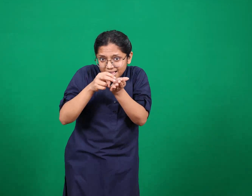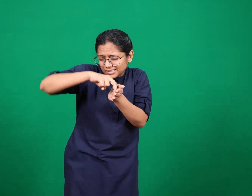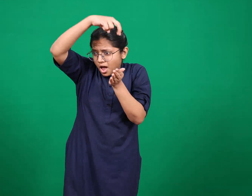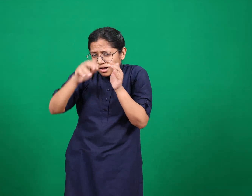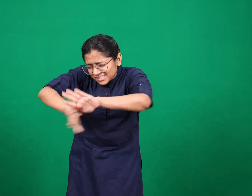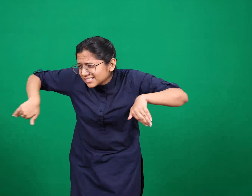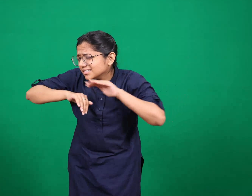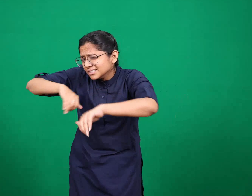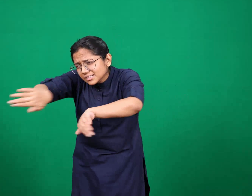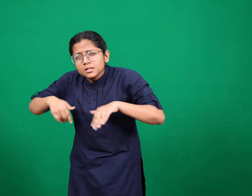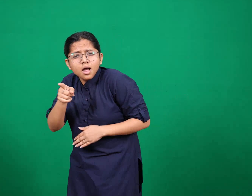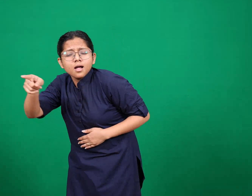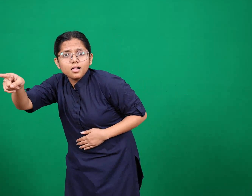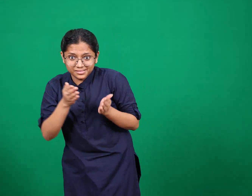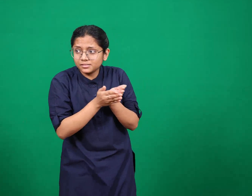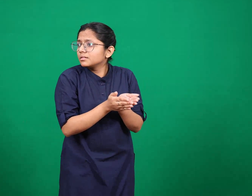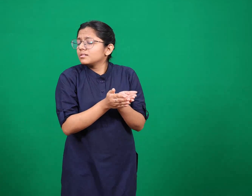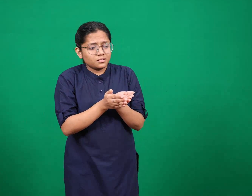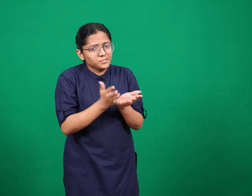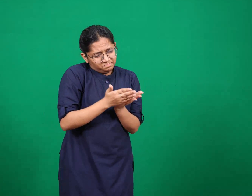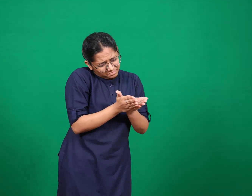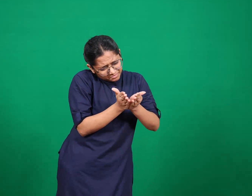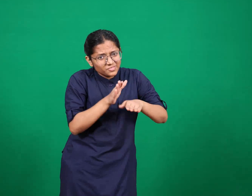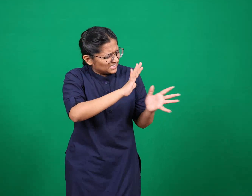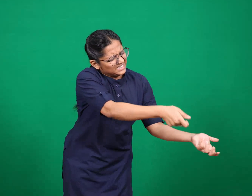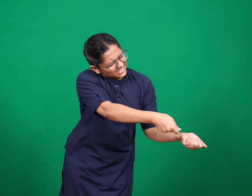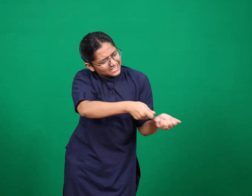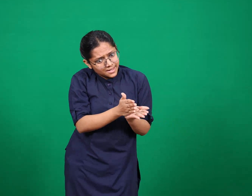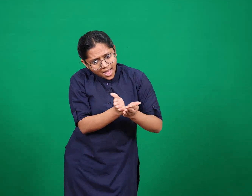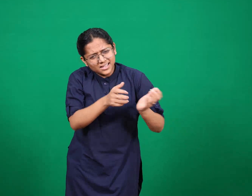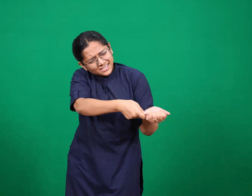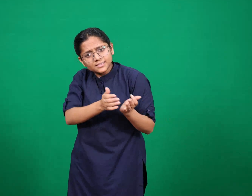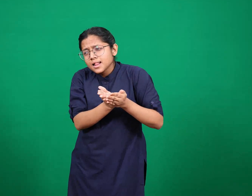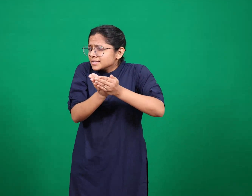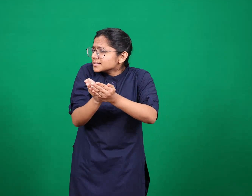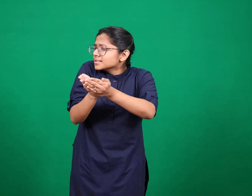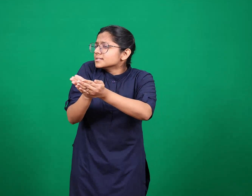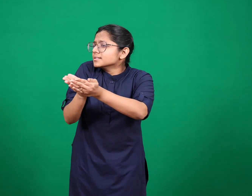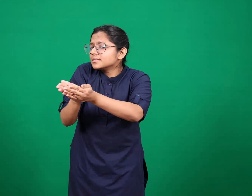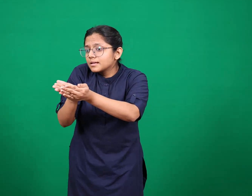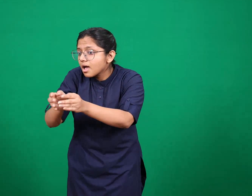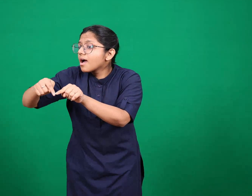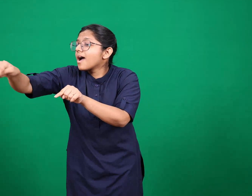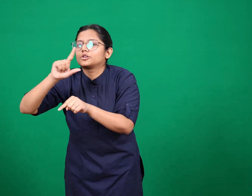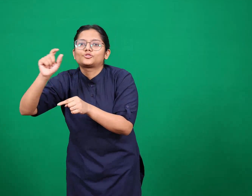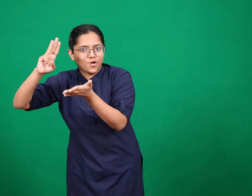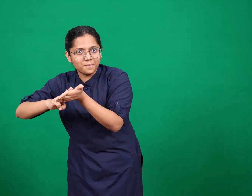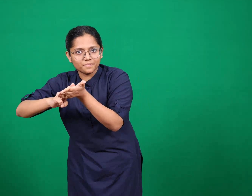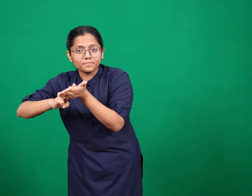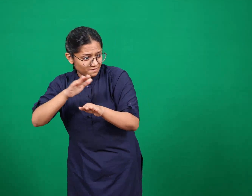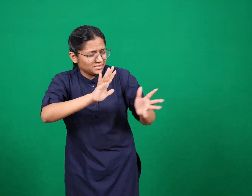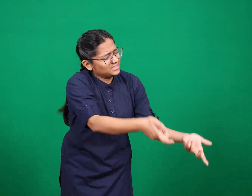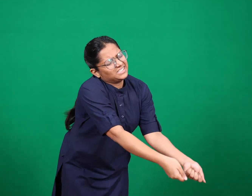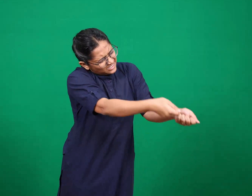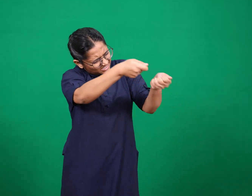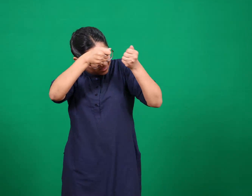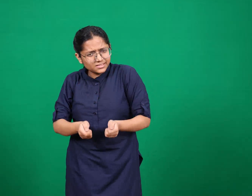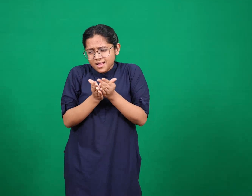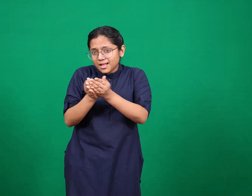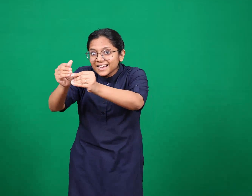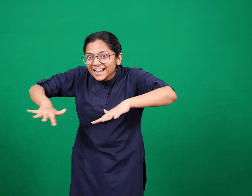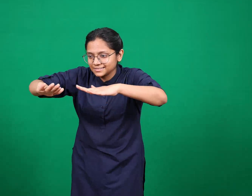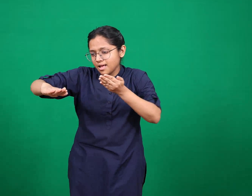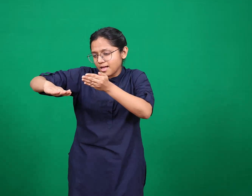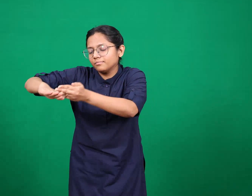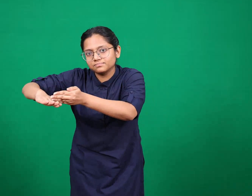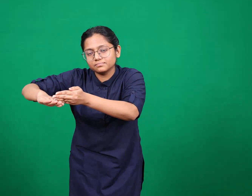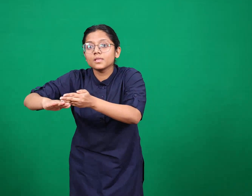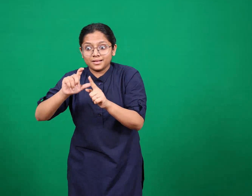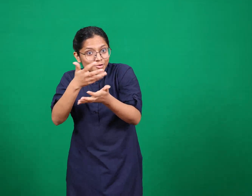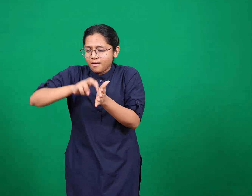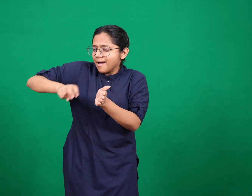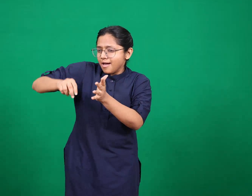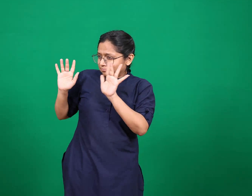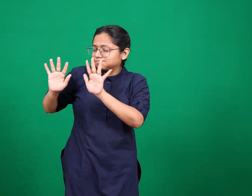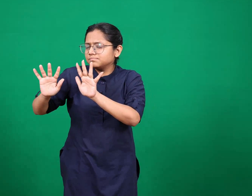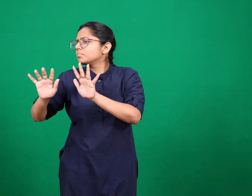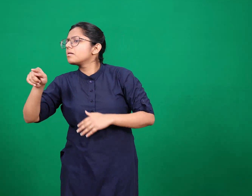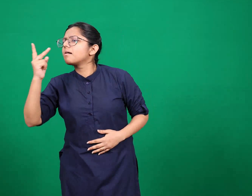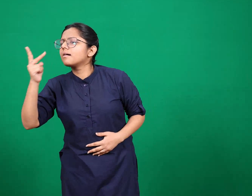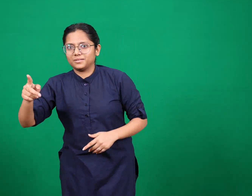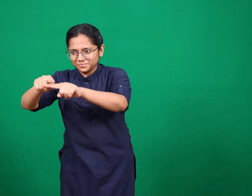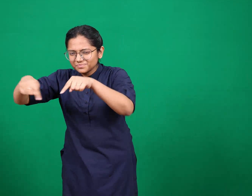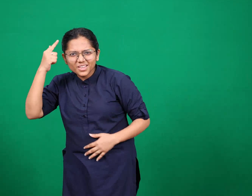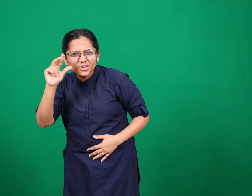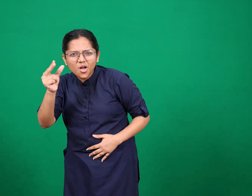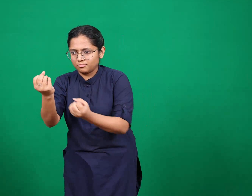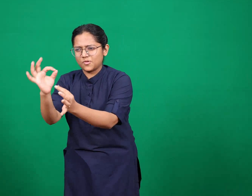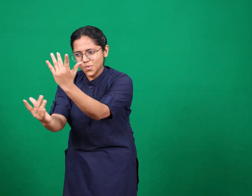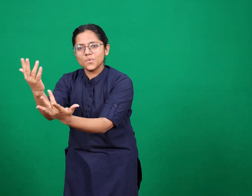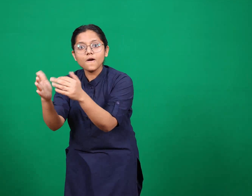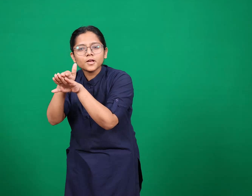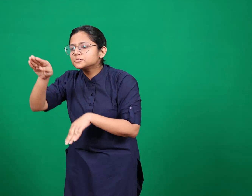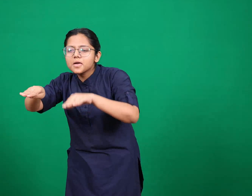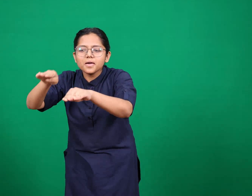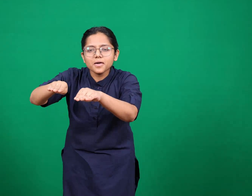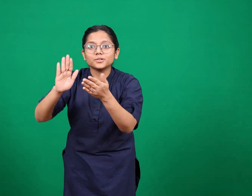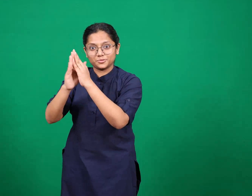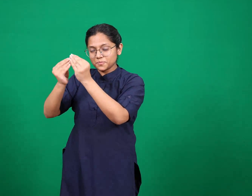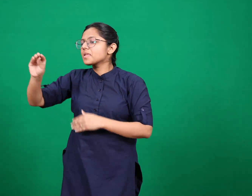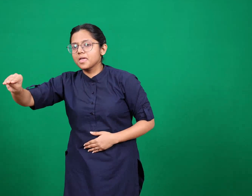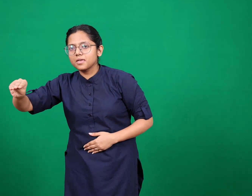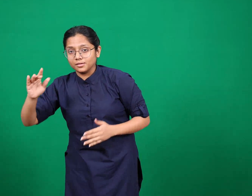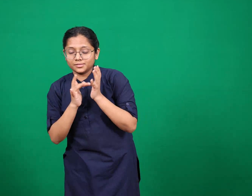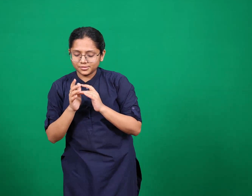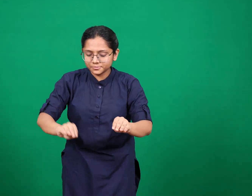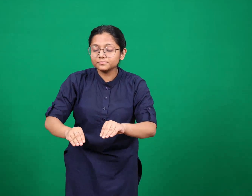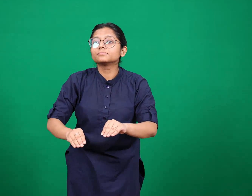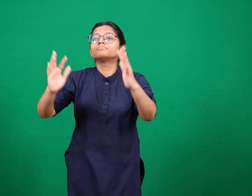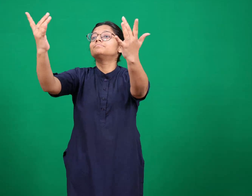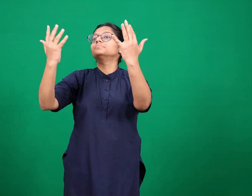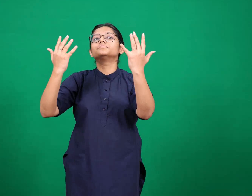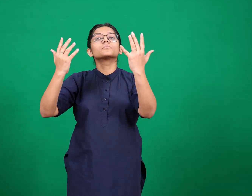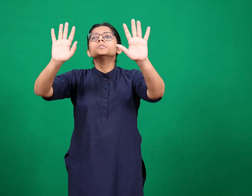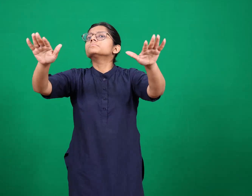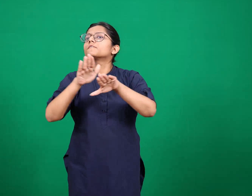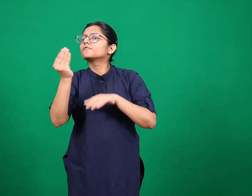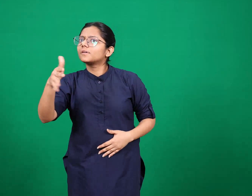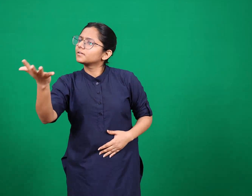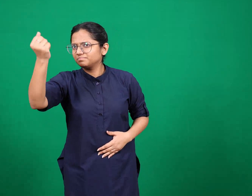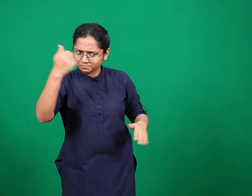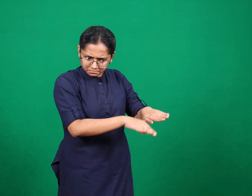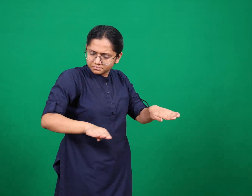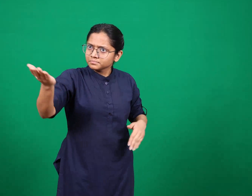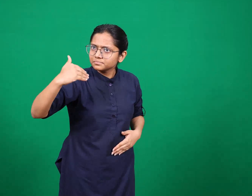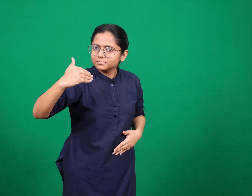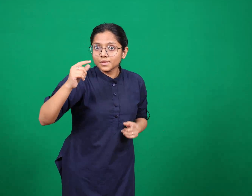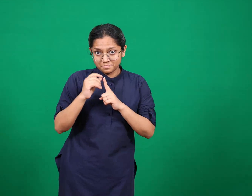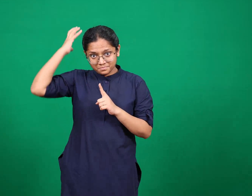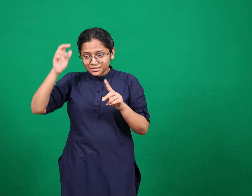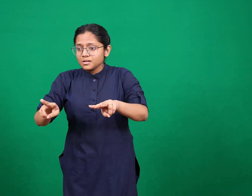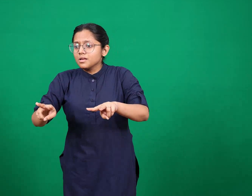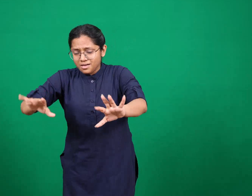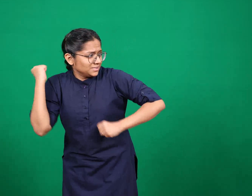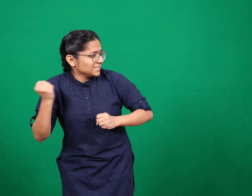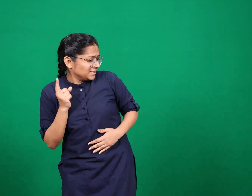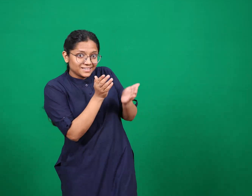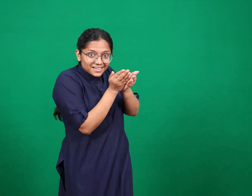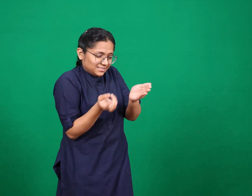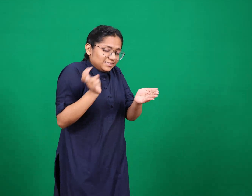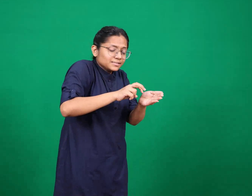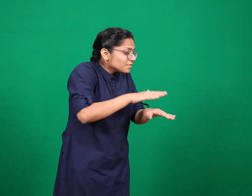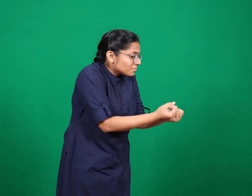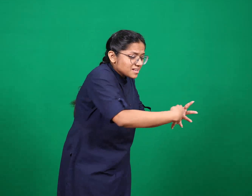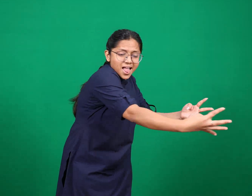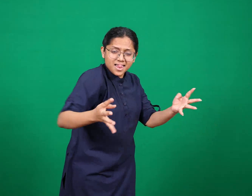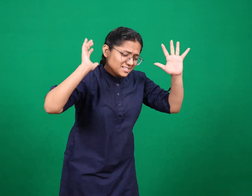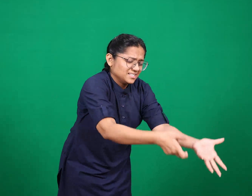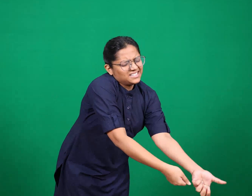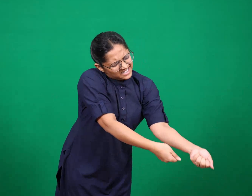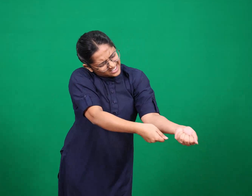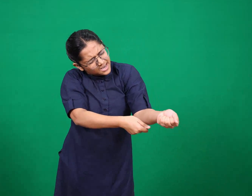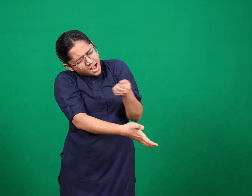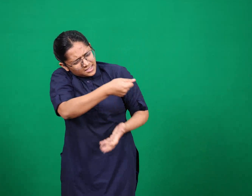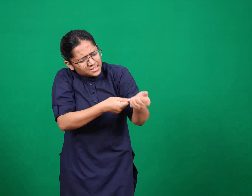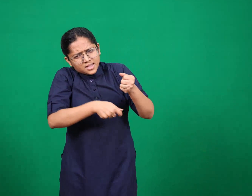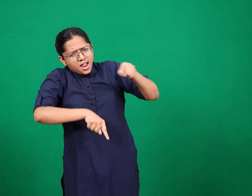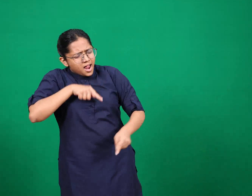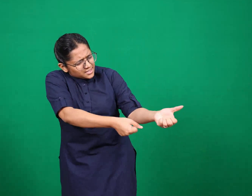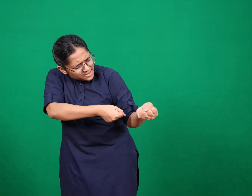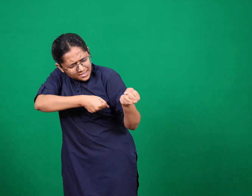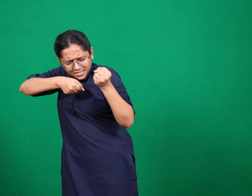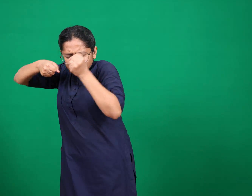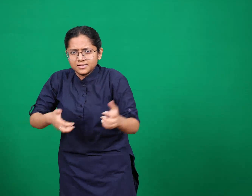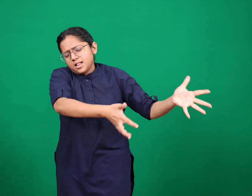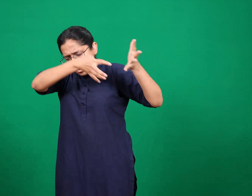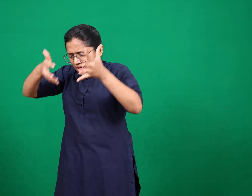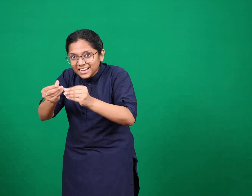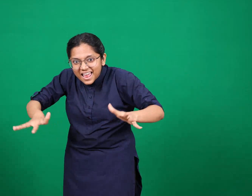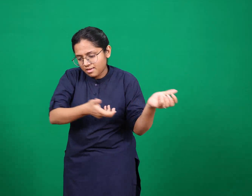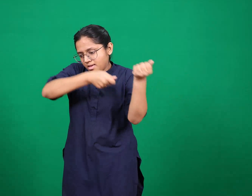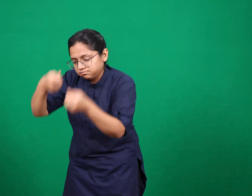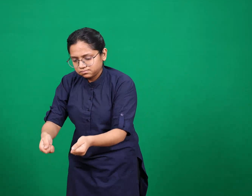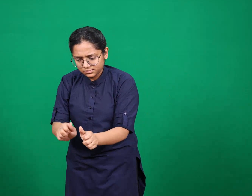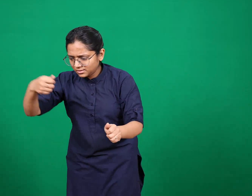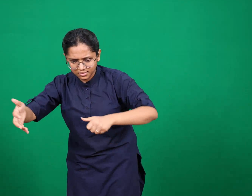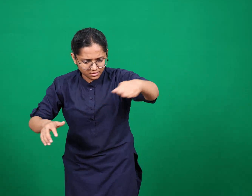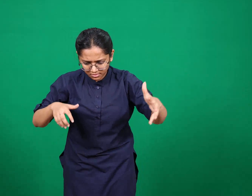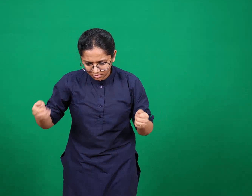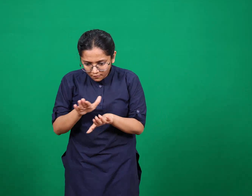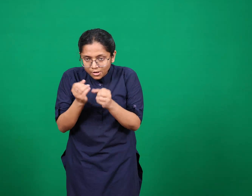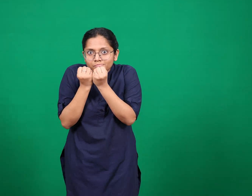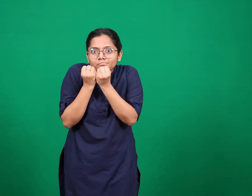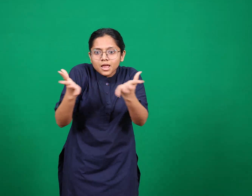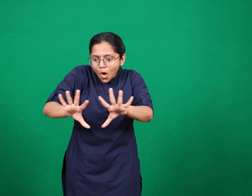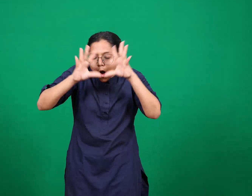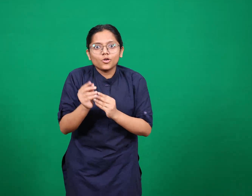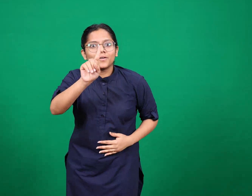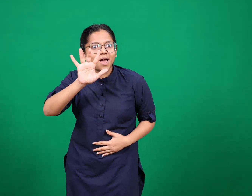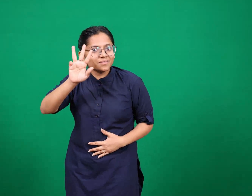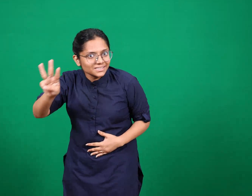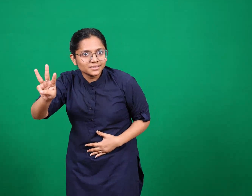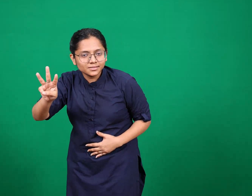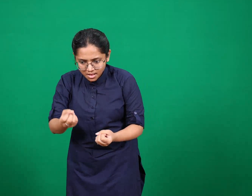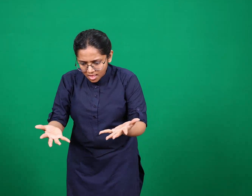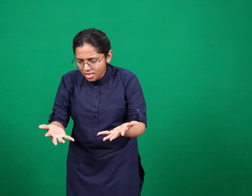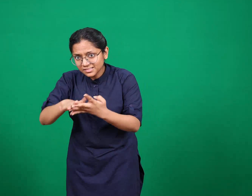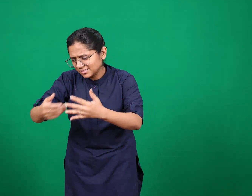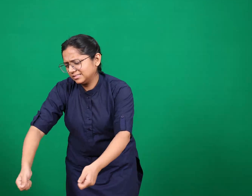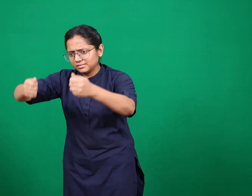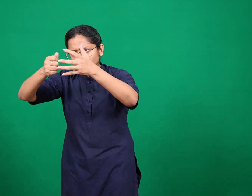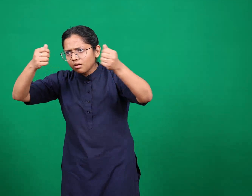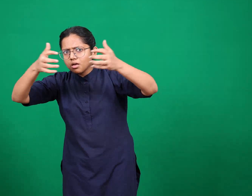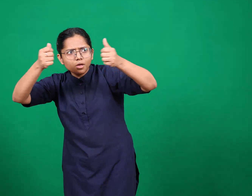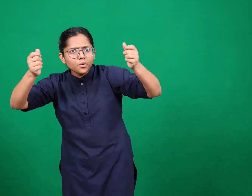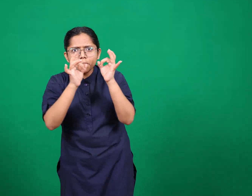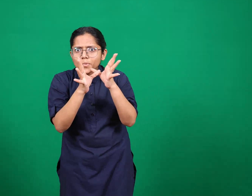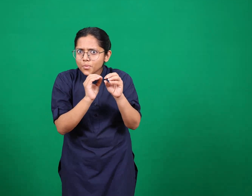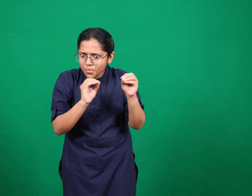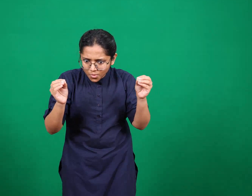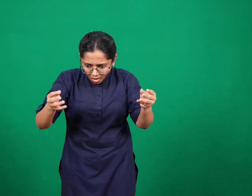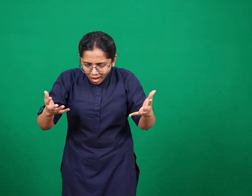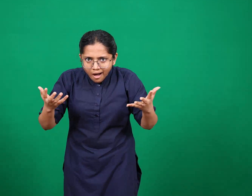They dragged in the net full of fish, for they were not far from land, only about a hundred yards. When they landed, they saw a charcoal fire there with fish on it, and some bread. Jesus told them, "Bring some of the fish you have just caught." So Simon Peter went aboard and dragged the net ashore.